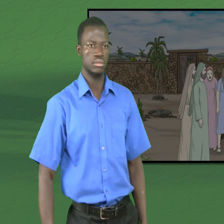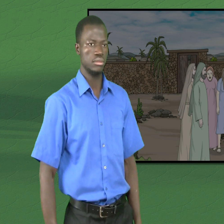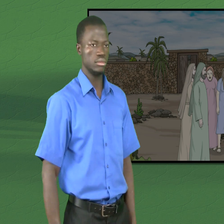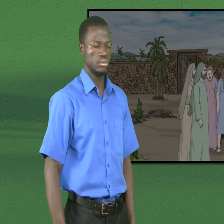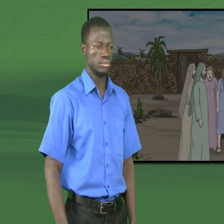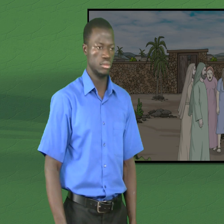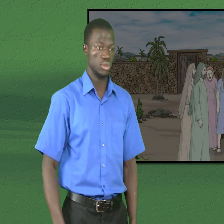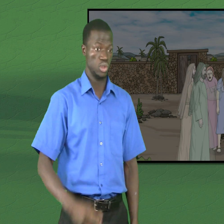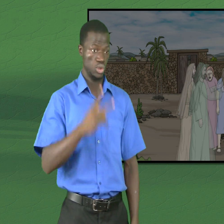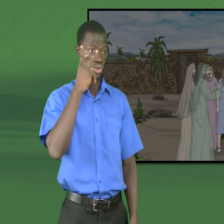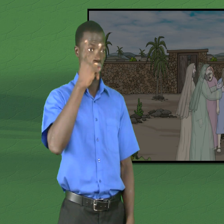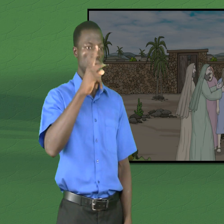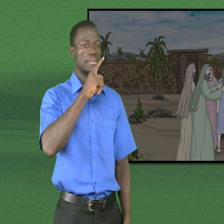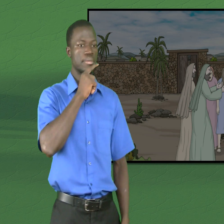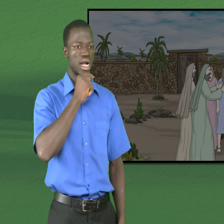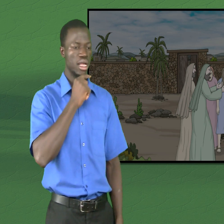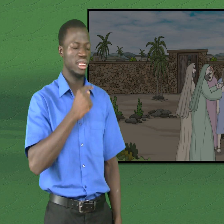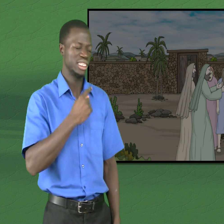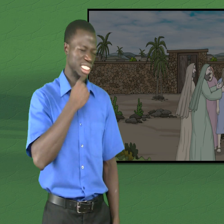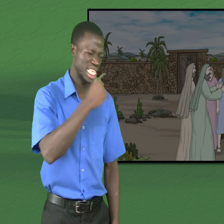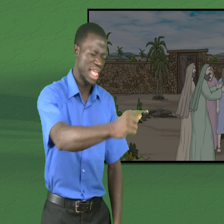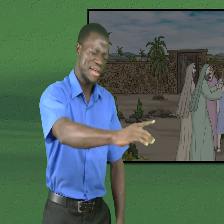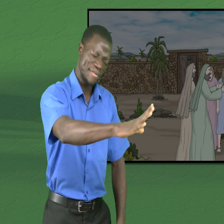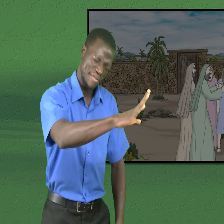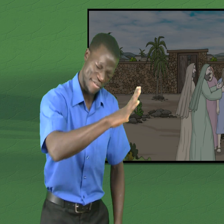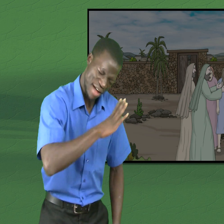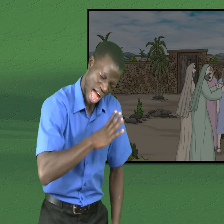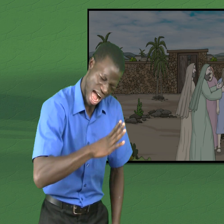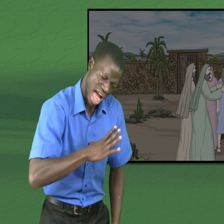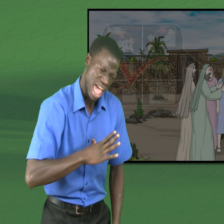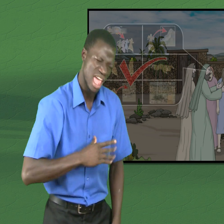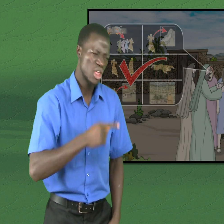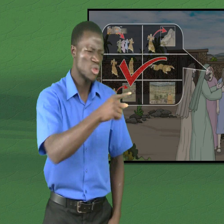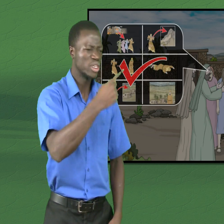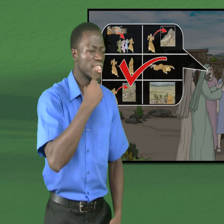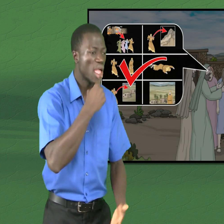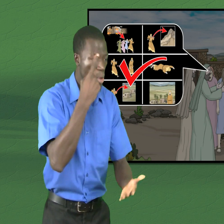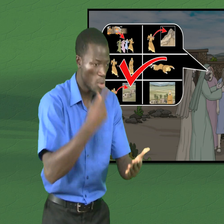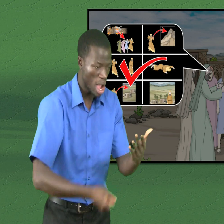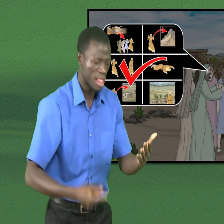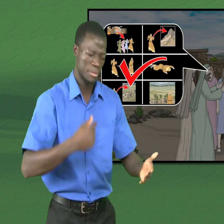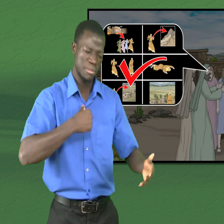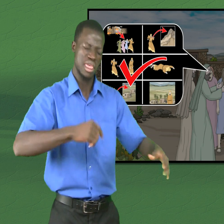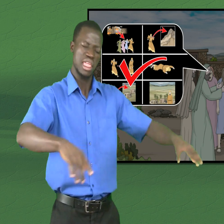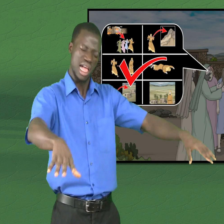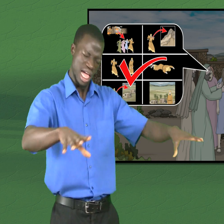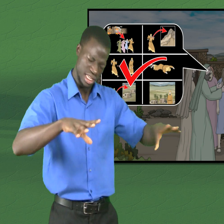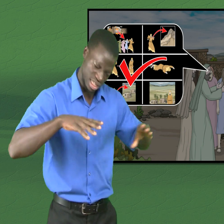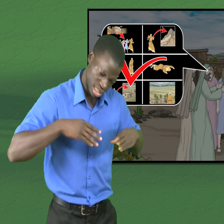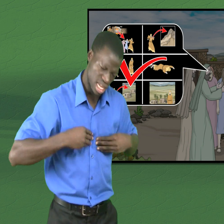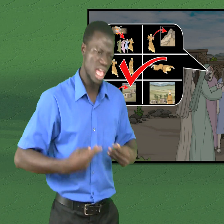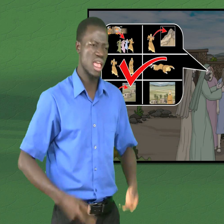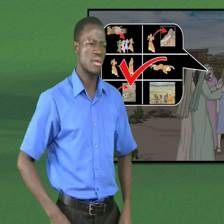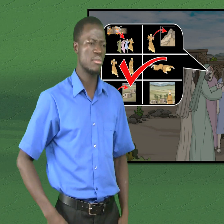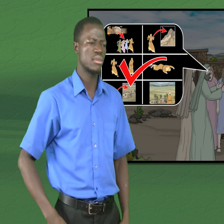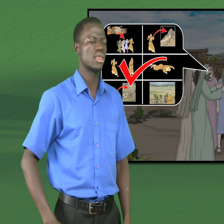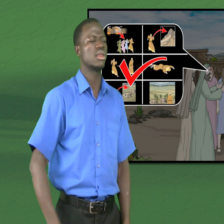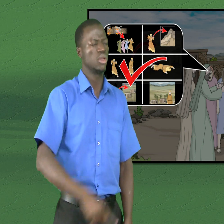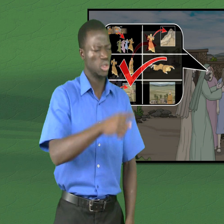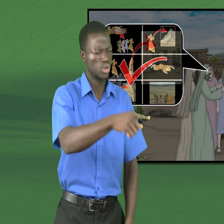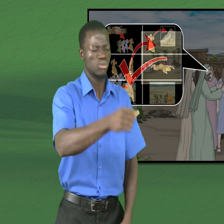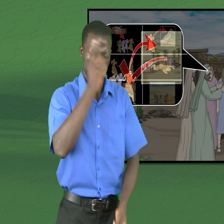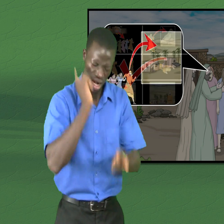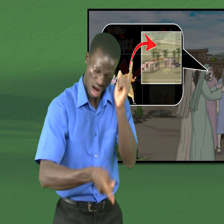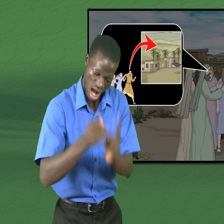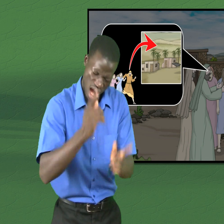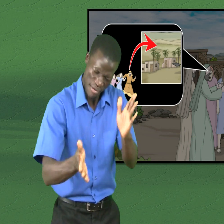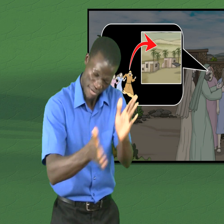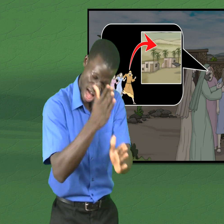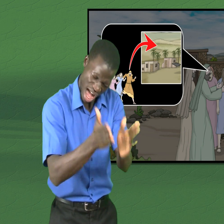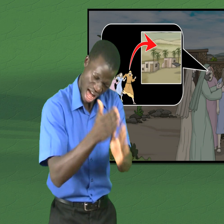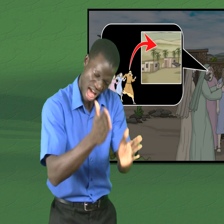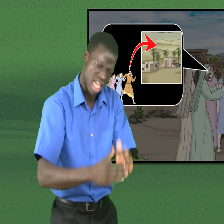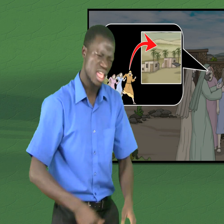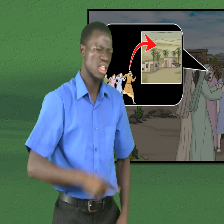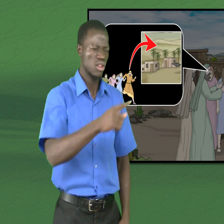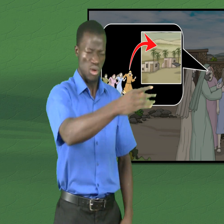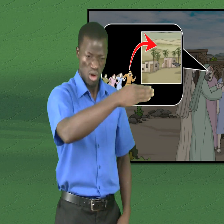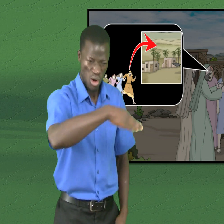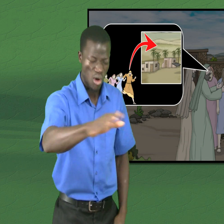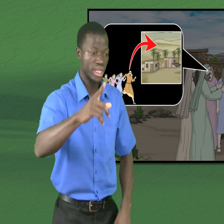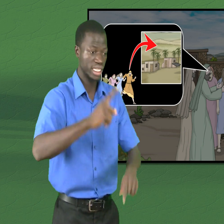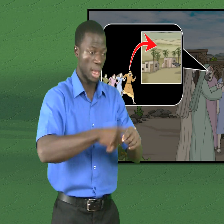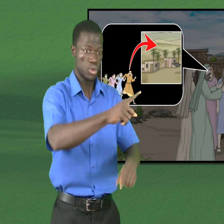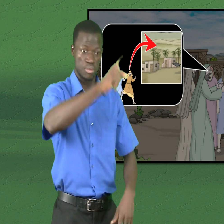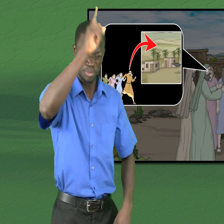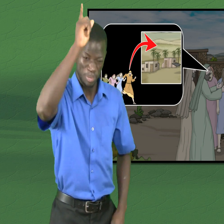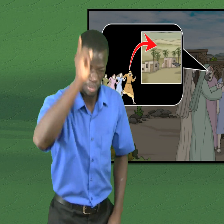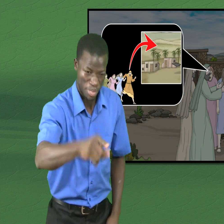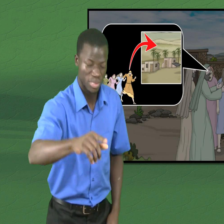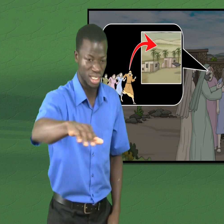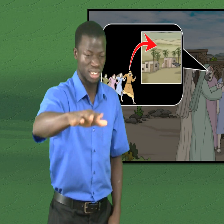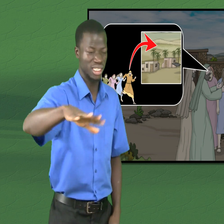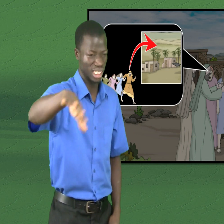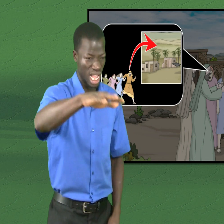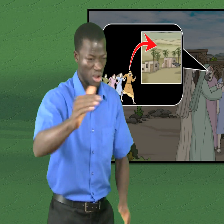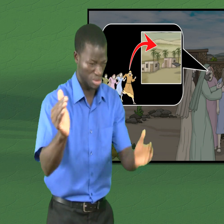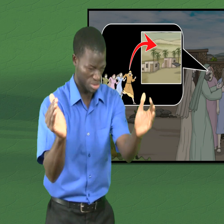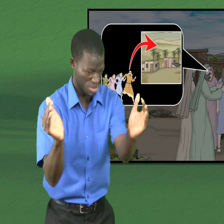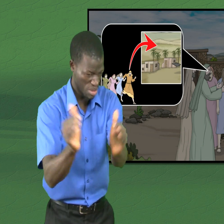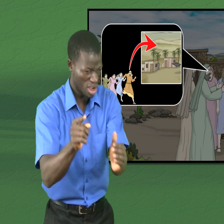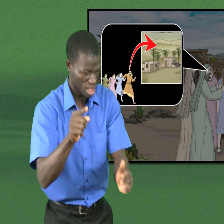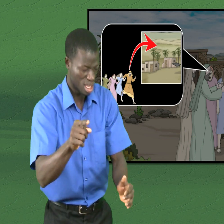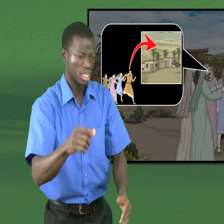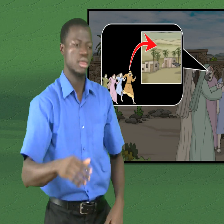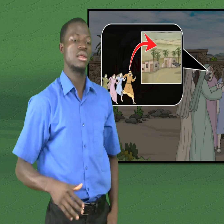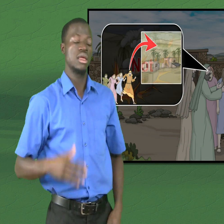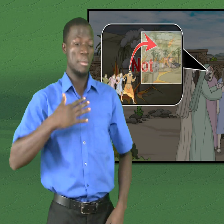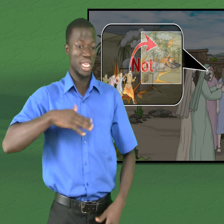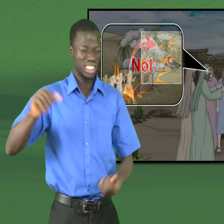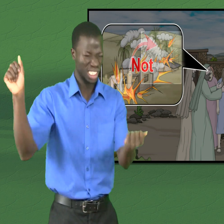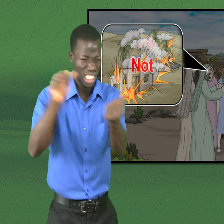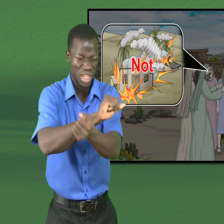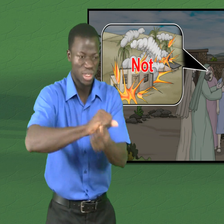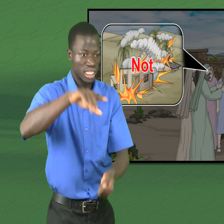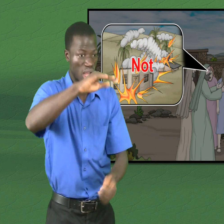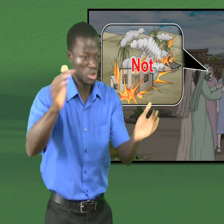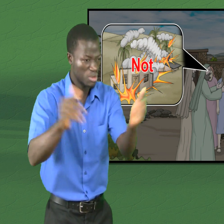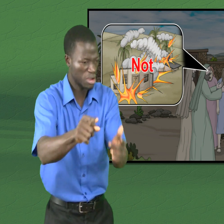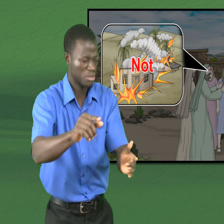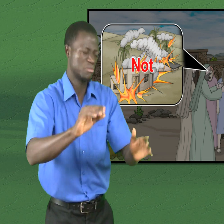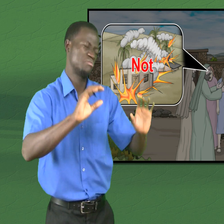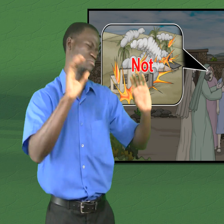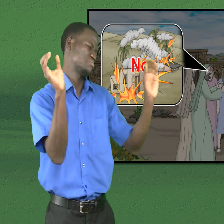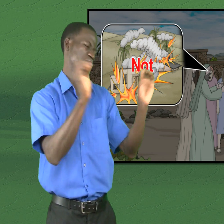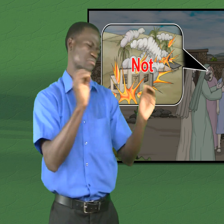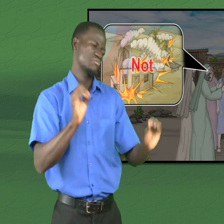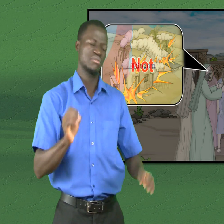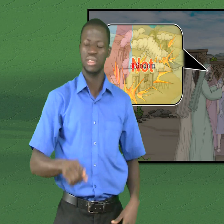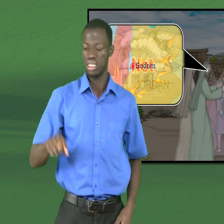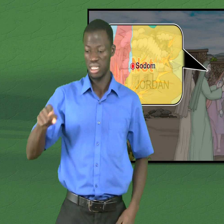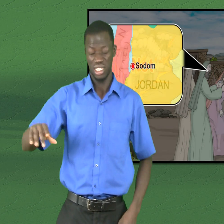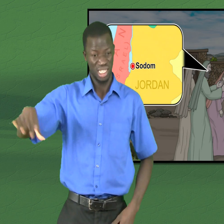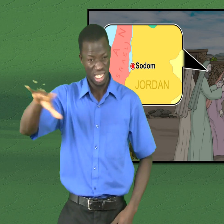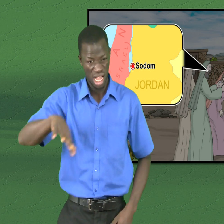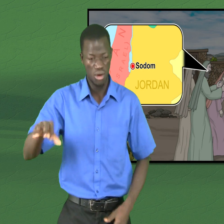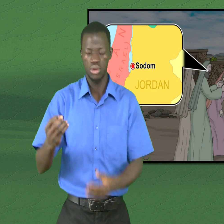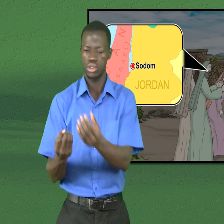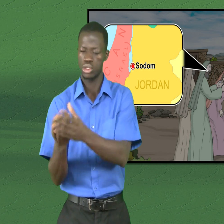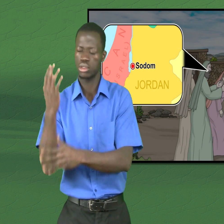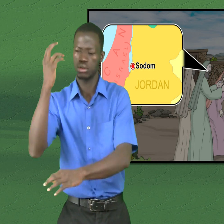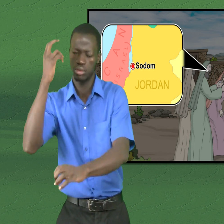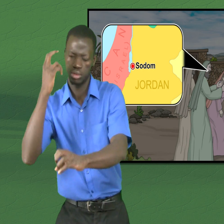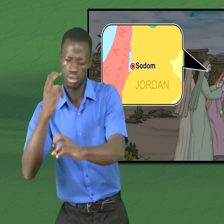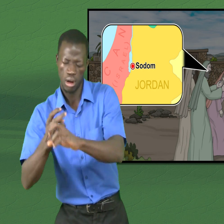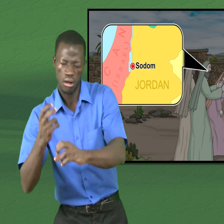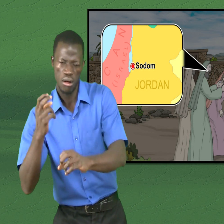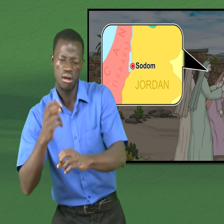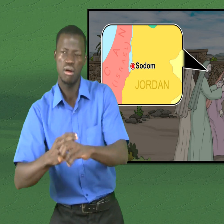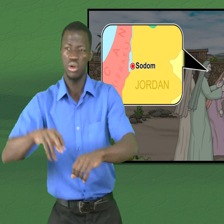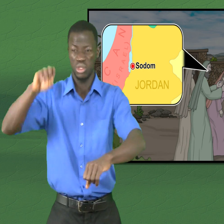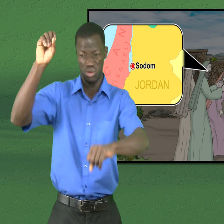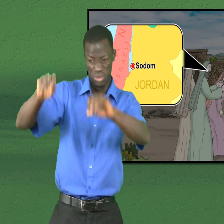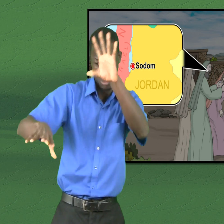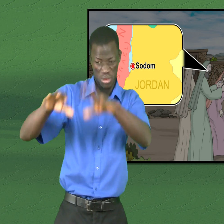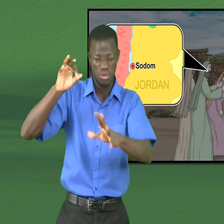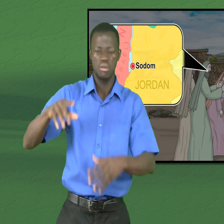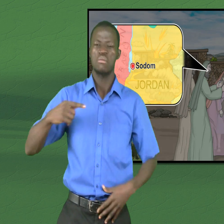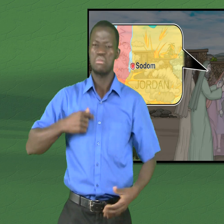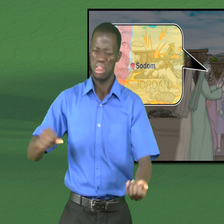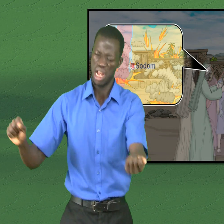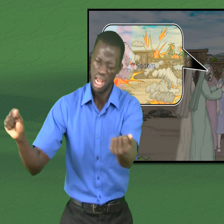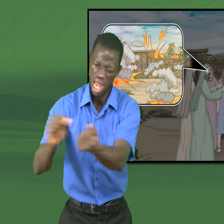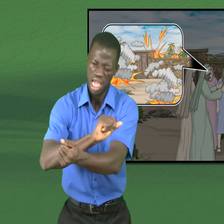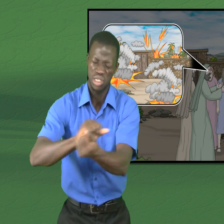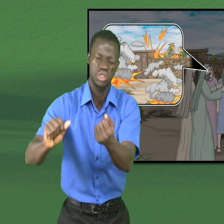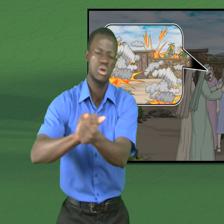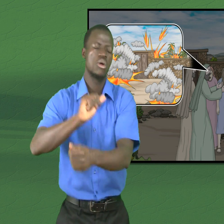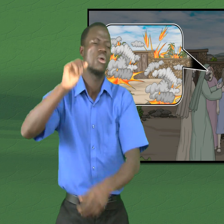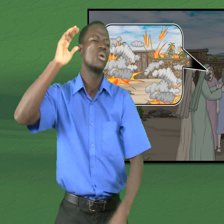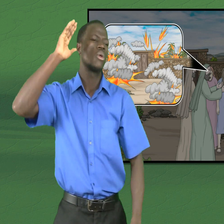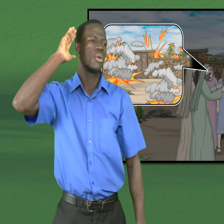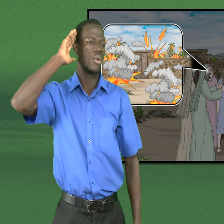“Very well,” he answered, “I will grant this request as well, and will not demolish the town you indicate.